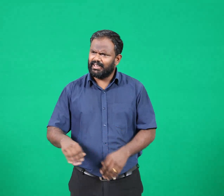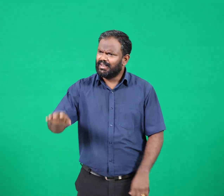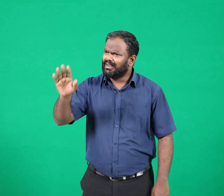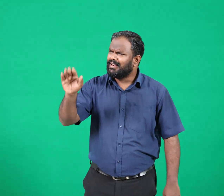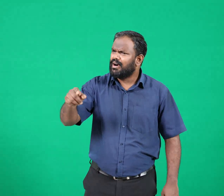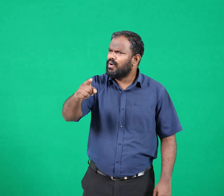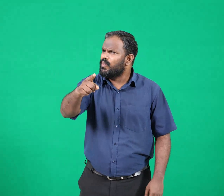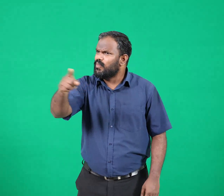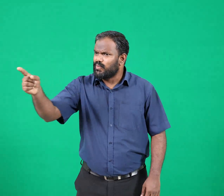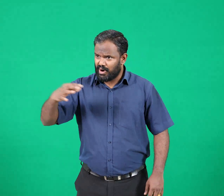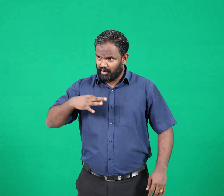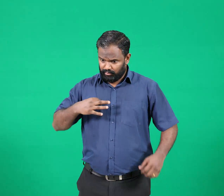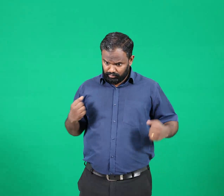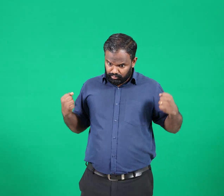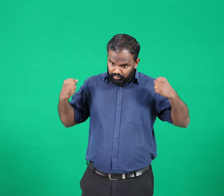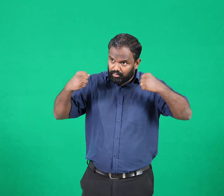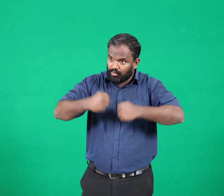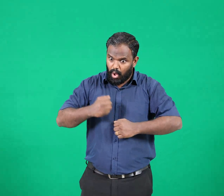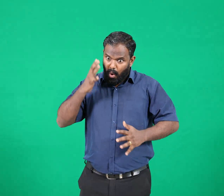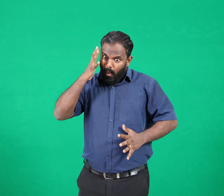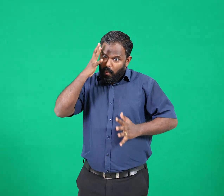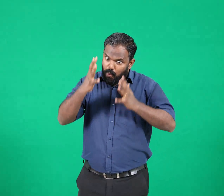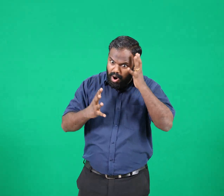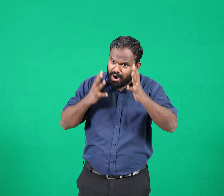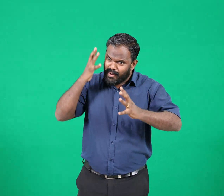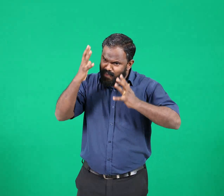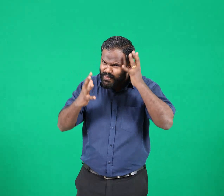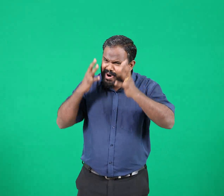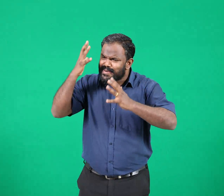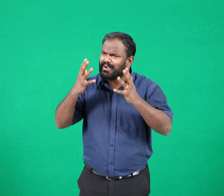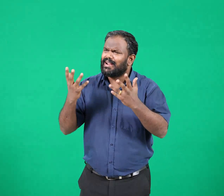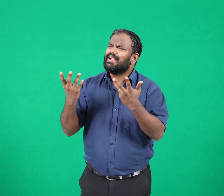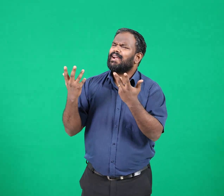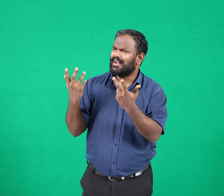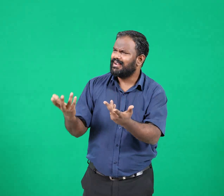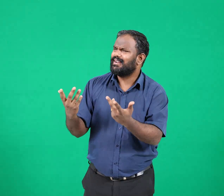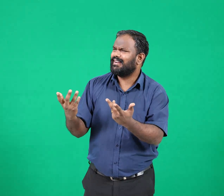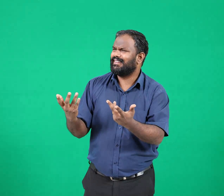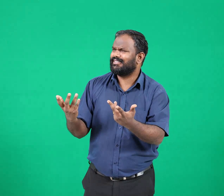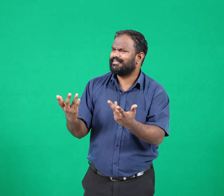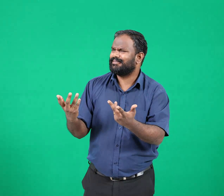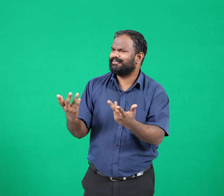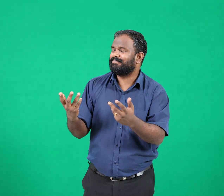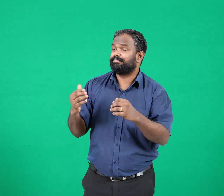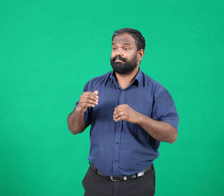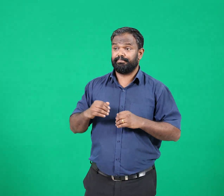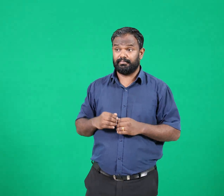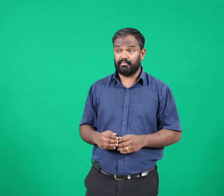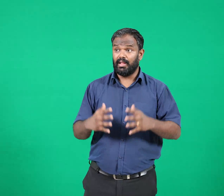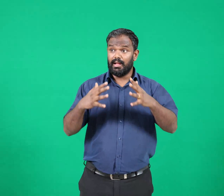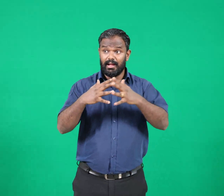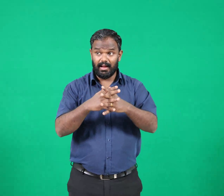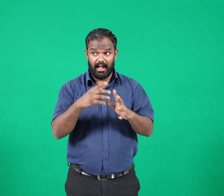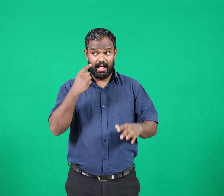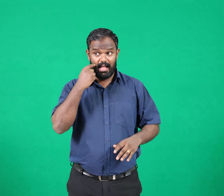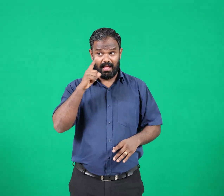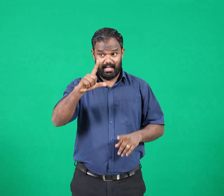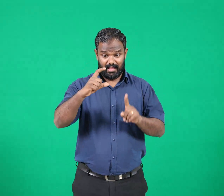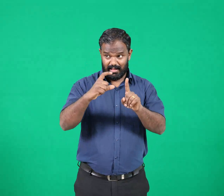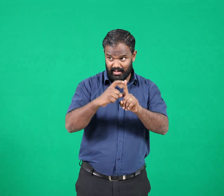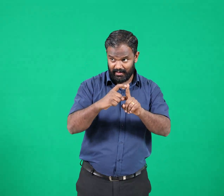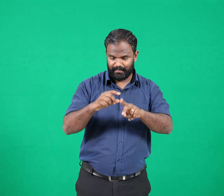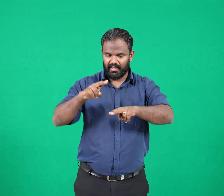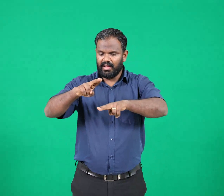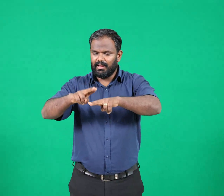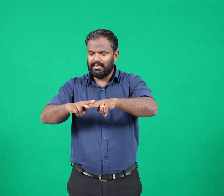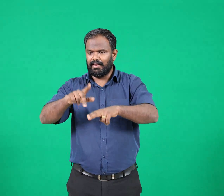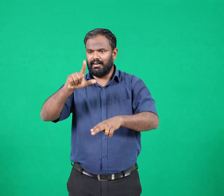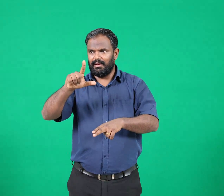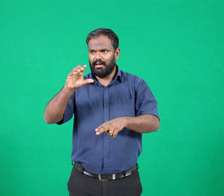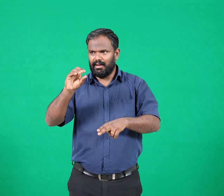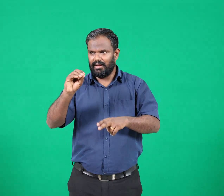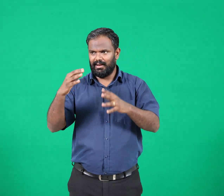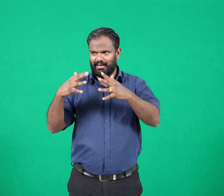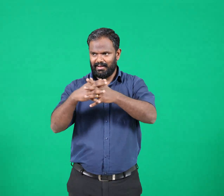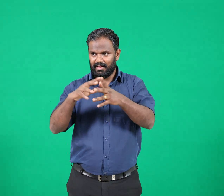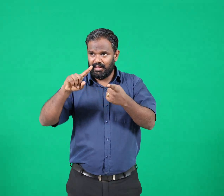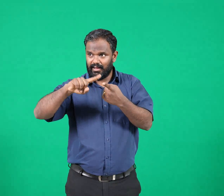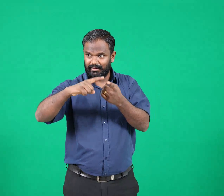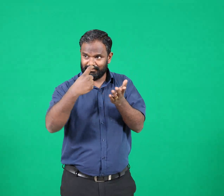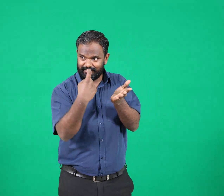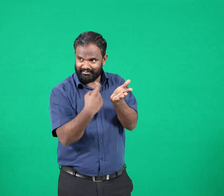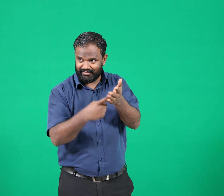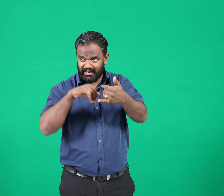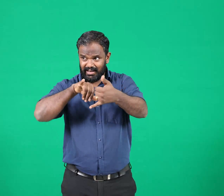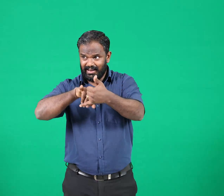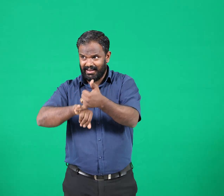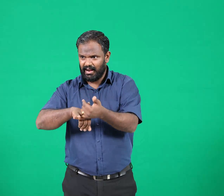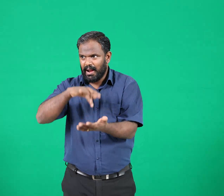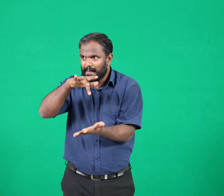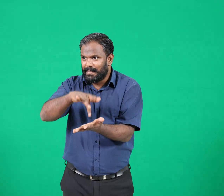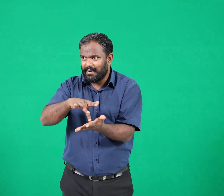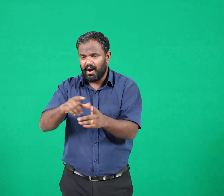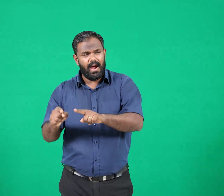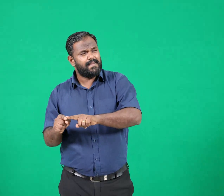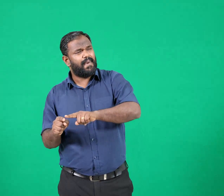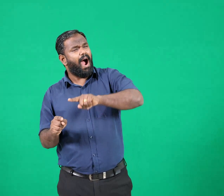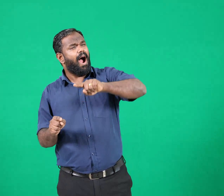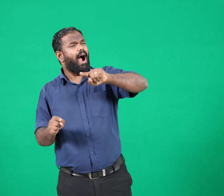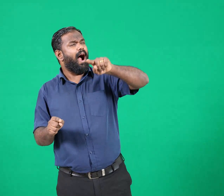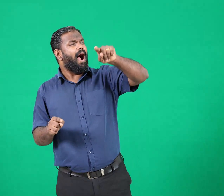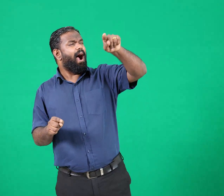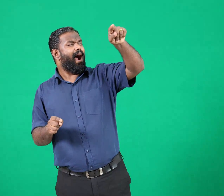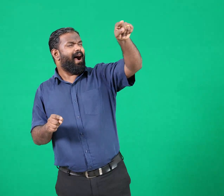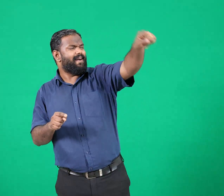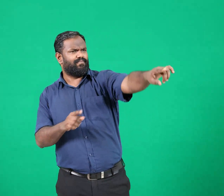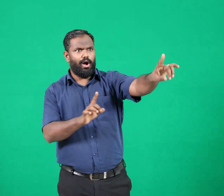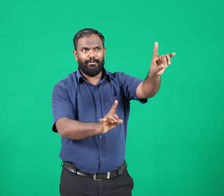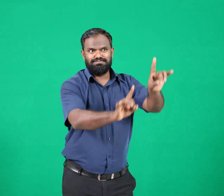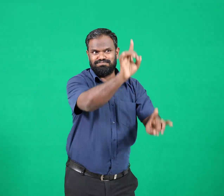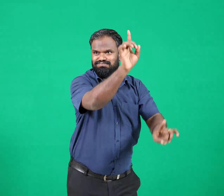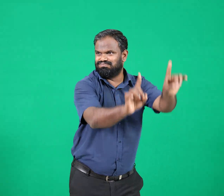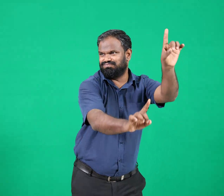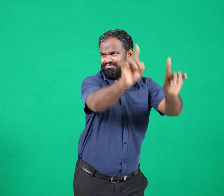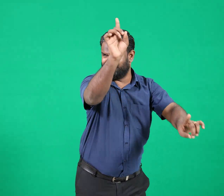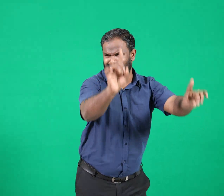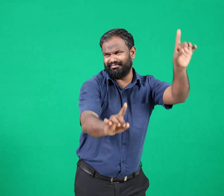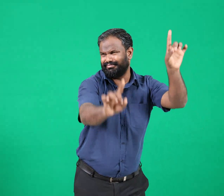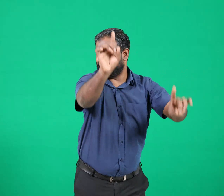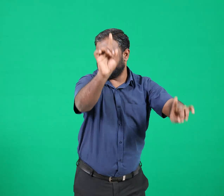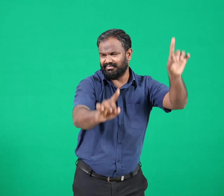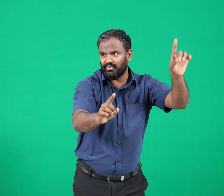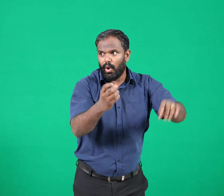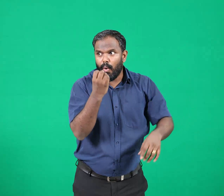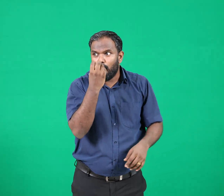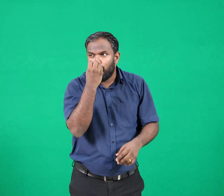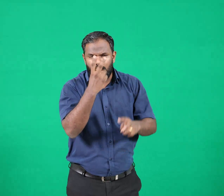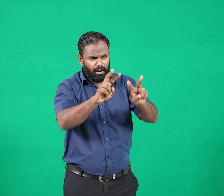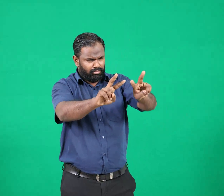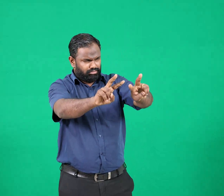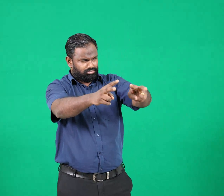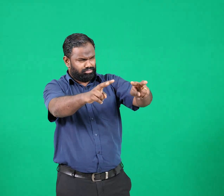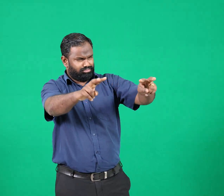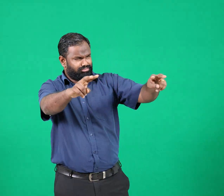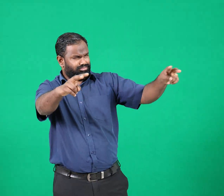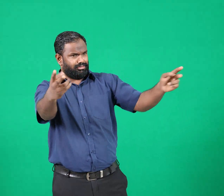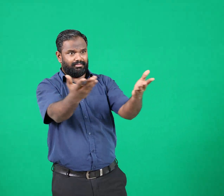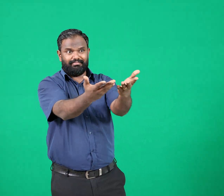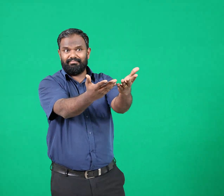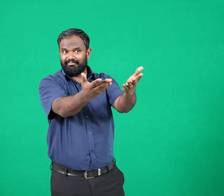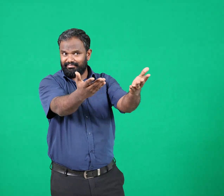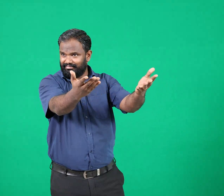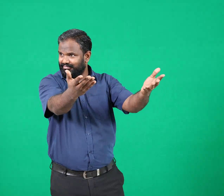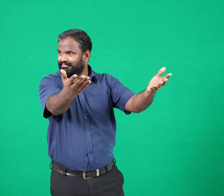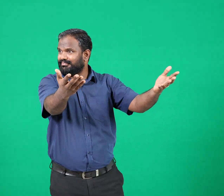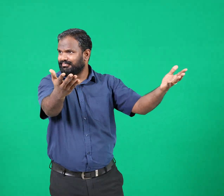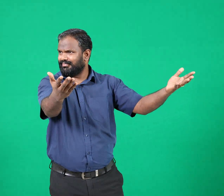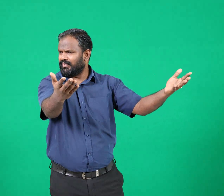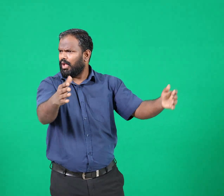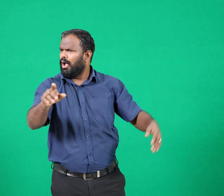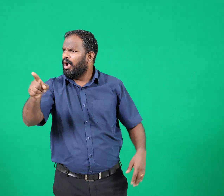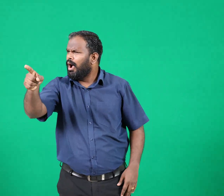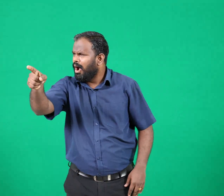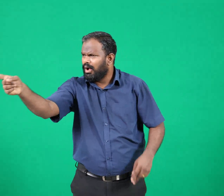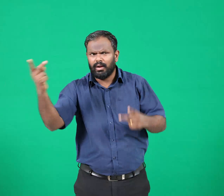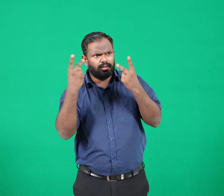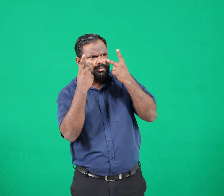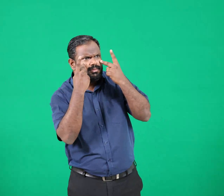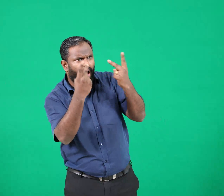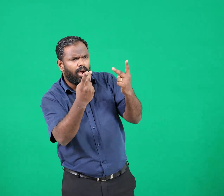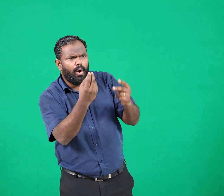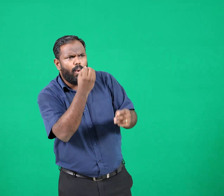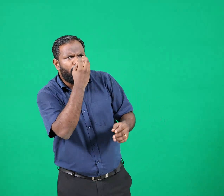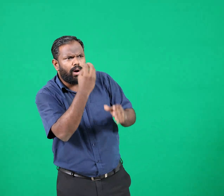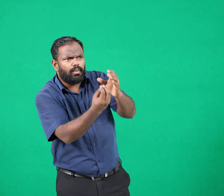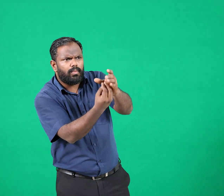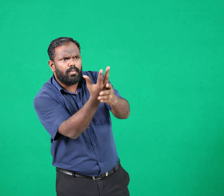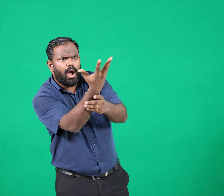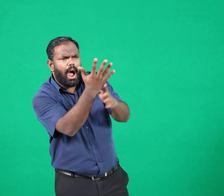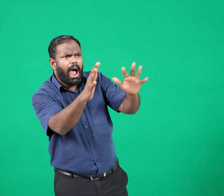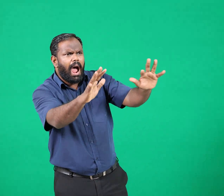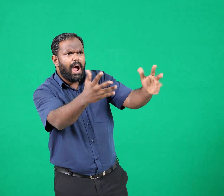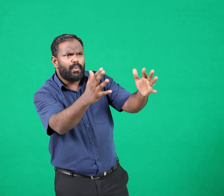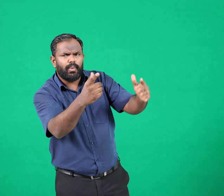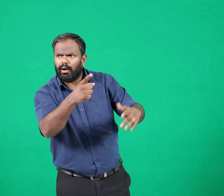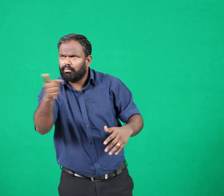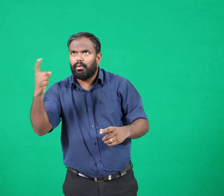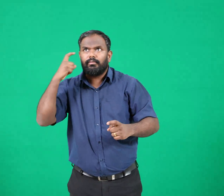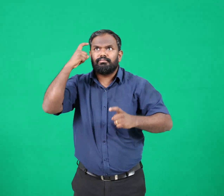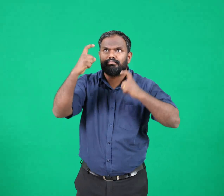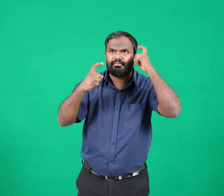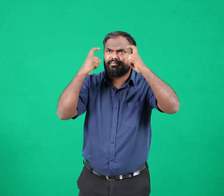Consider how the lilies of the field grow: They do not labor or spin.